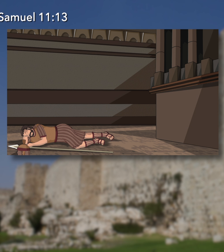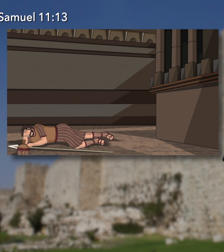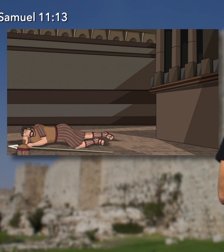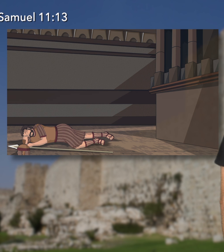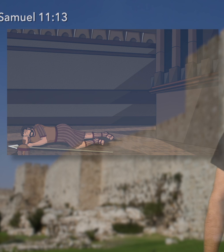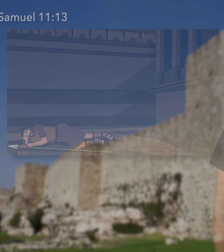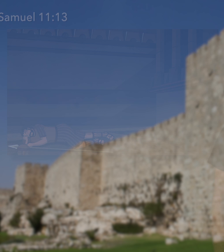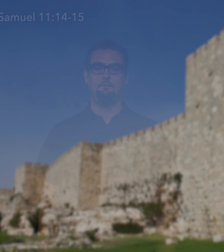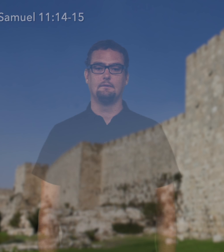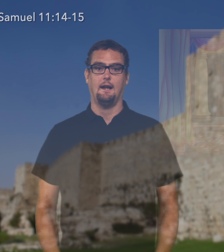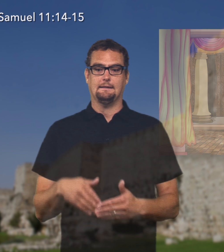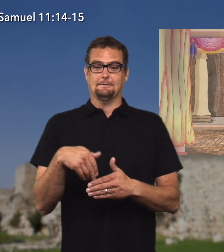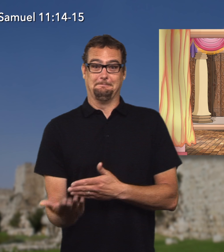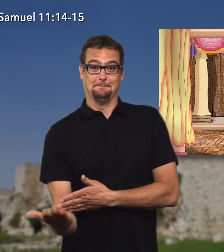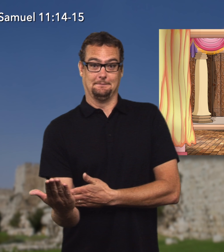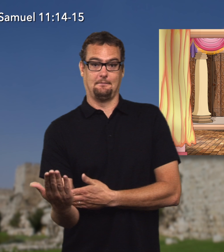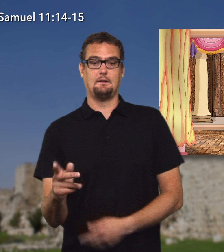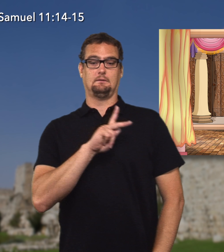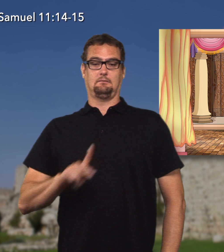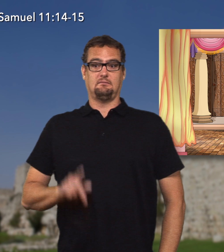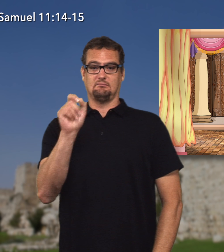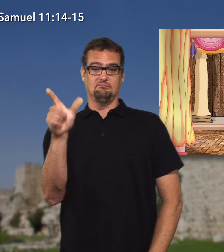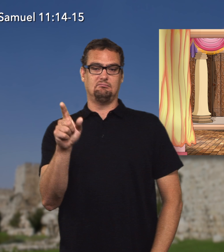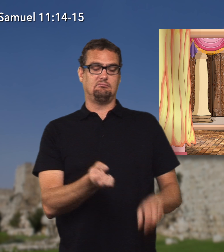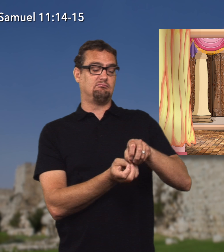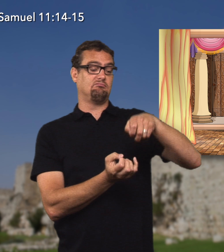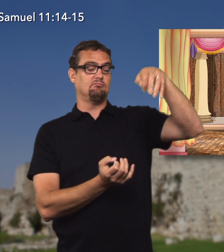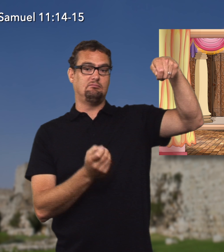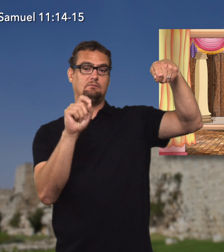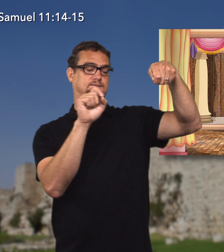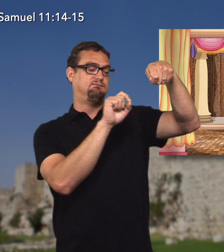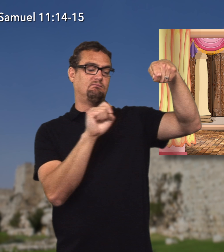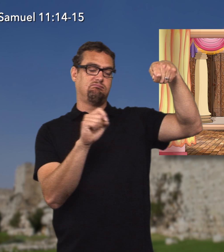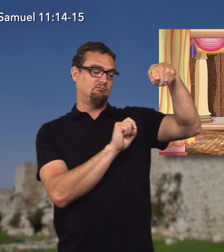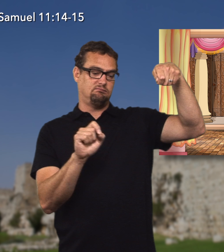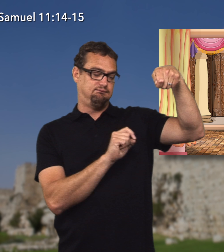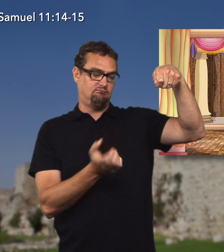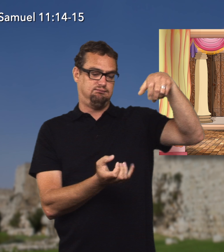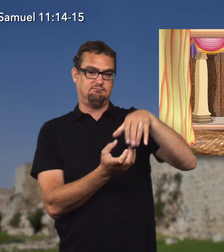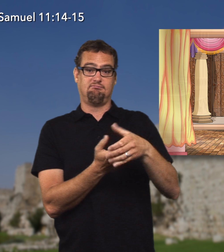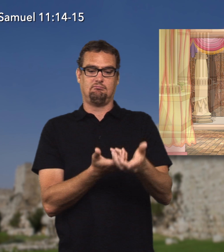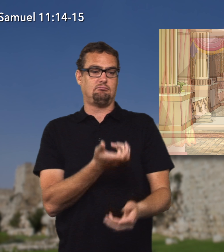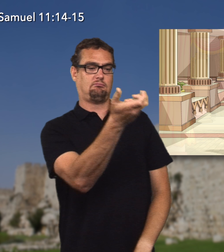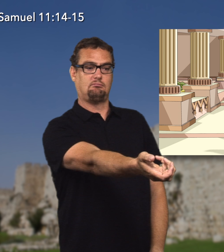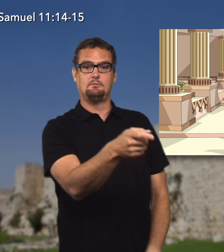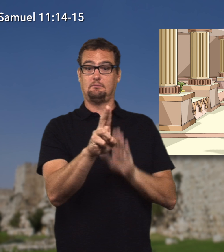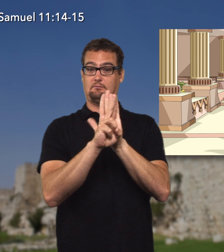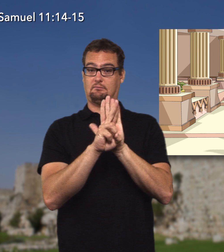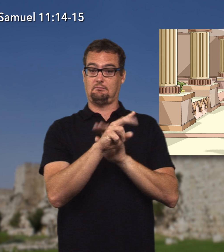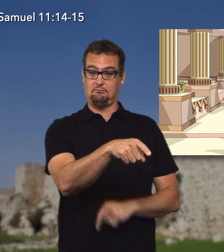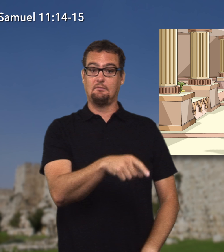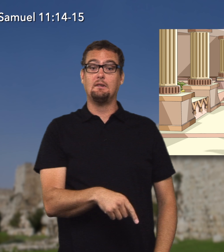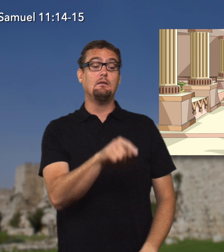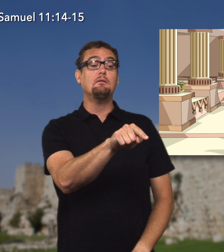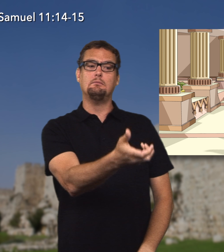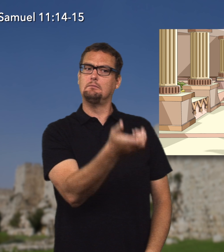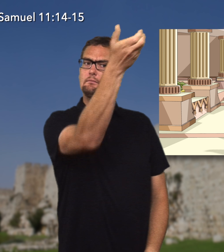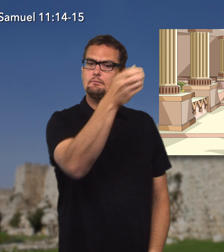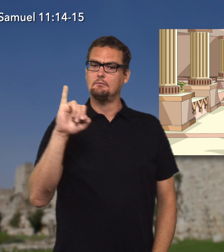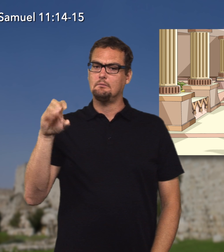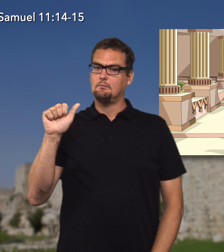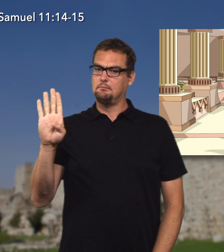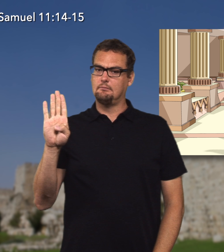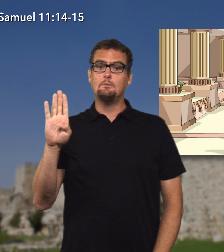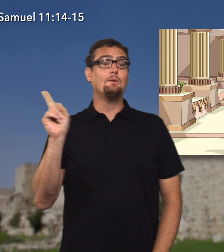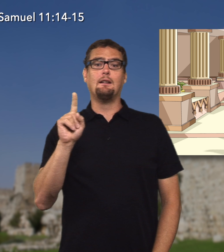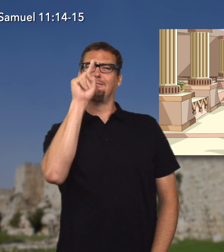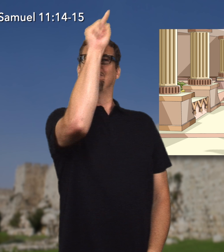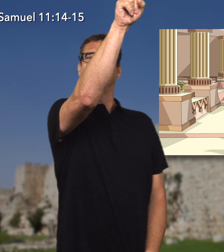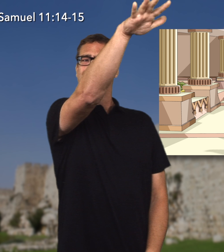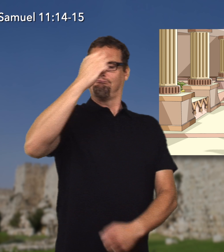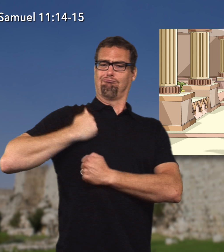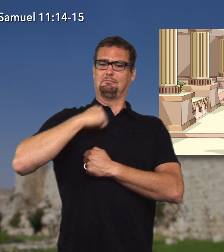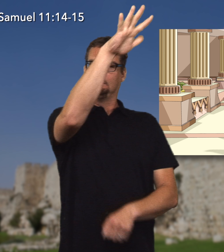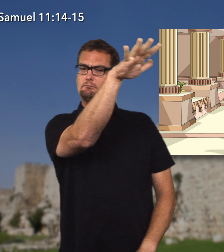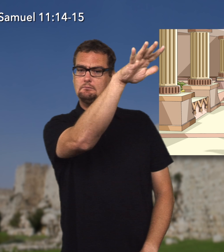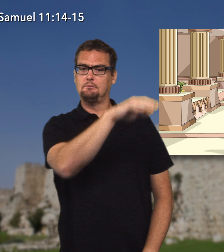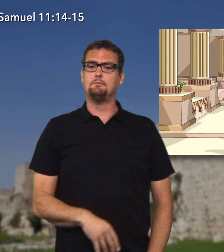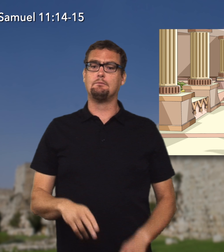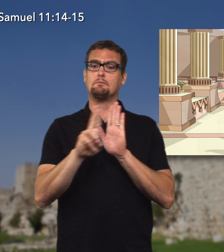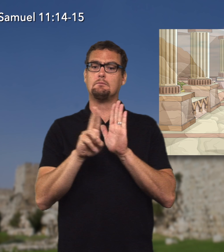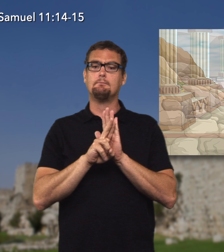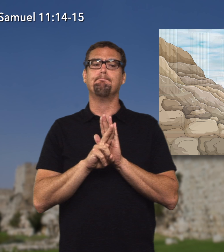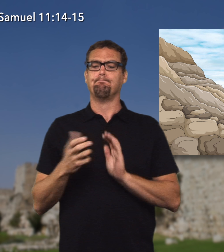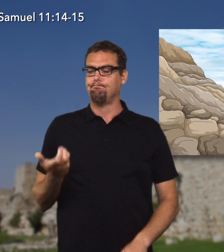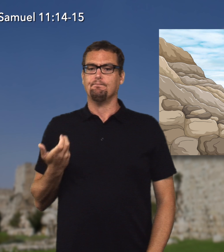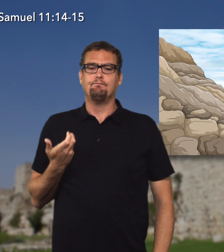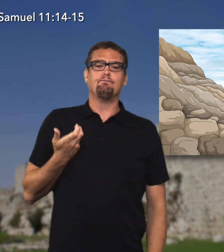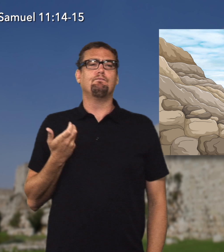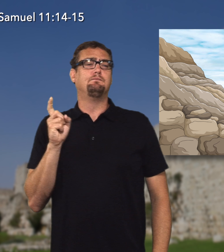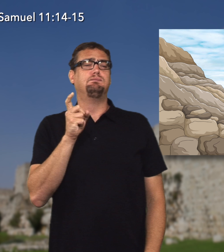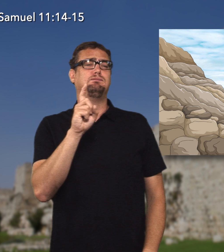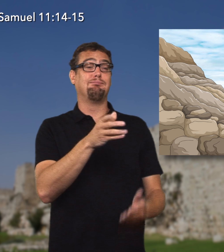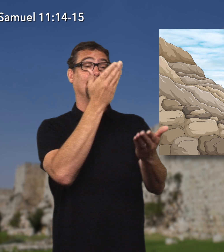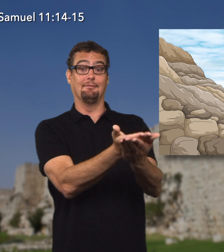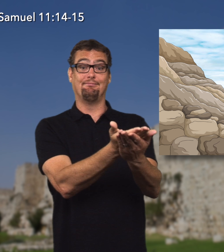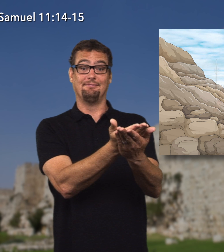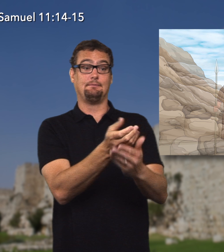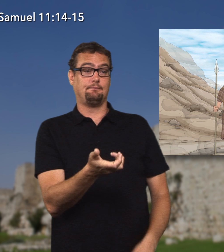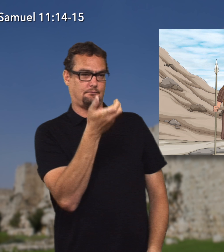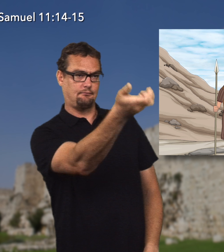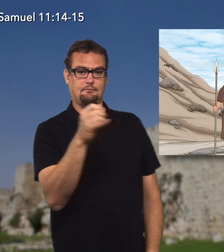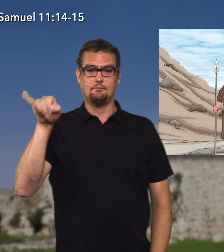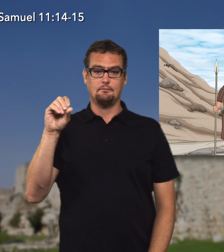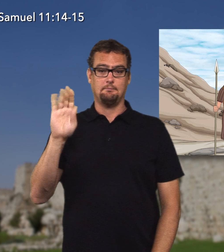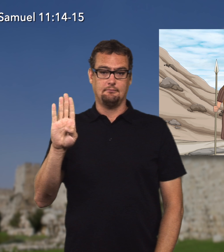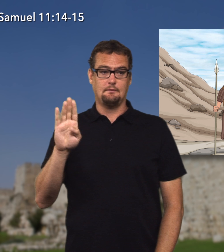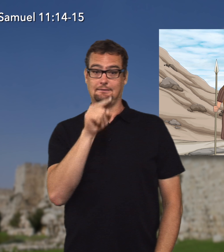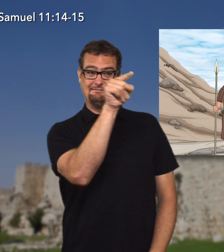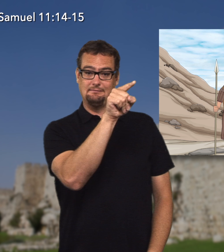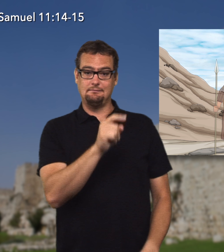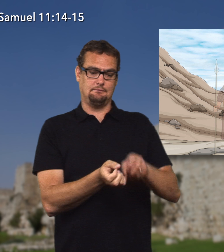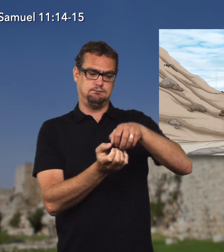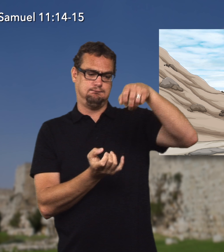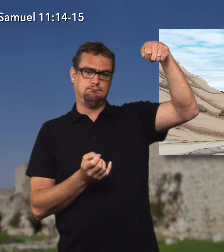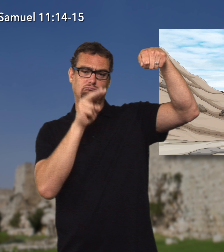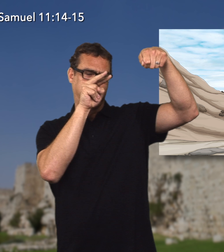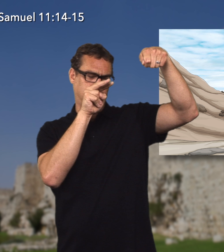The next morning David wrote a letter to Joab and sent it with Uriah.